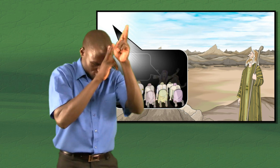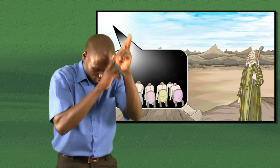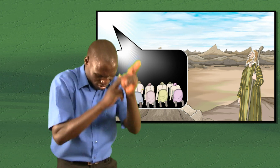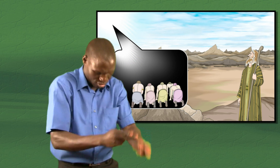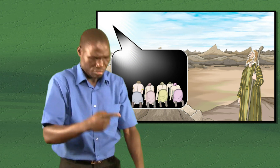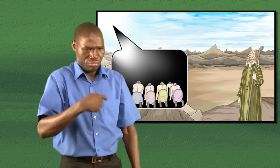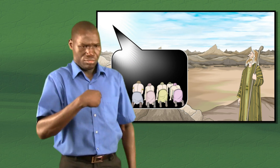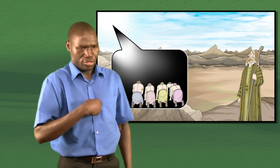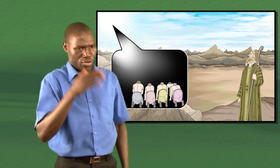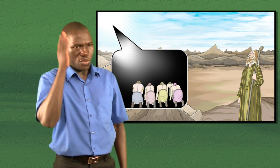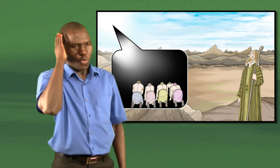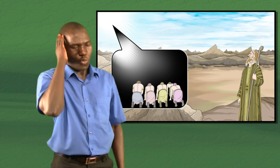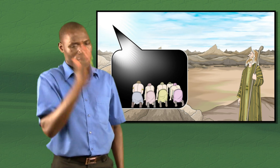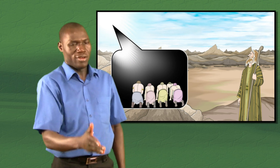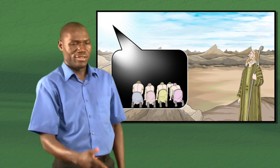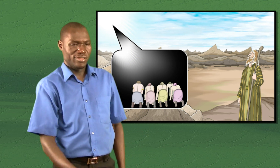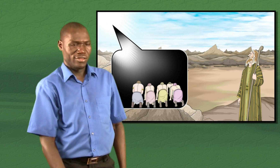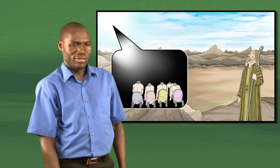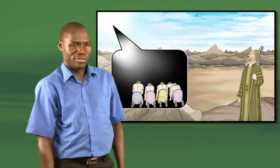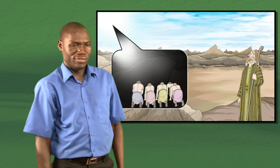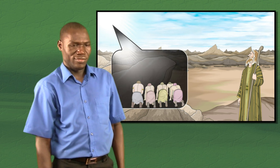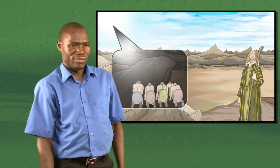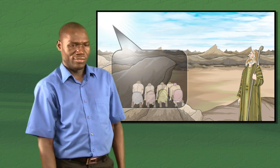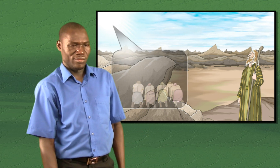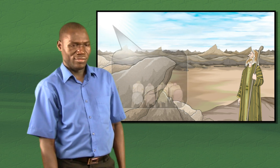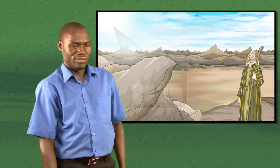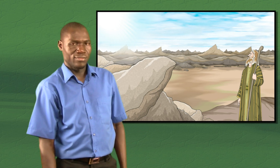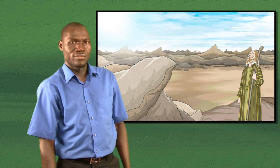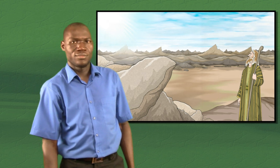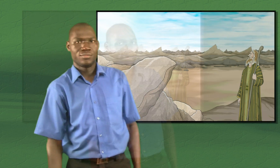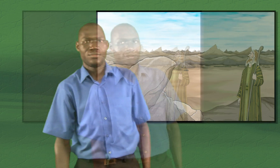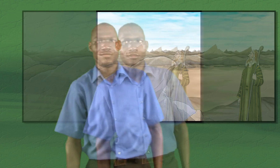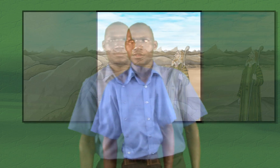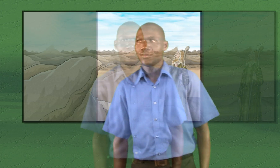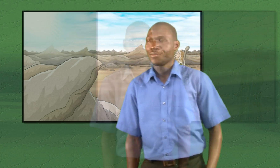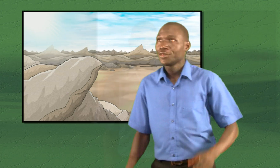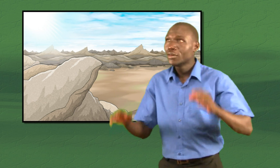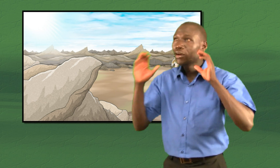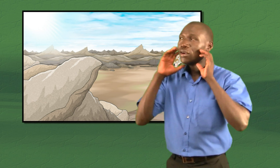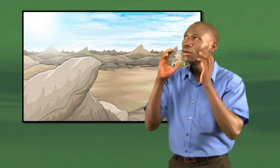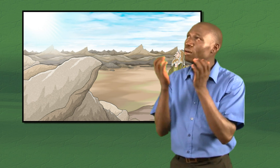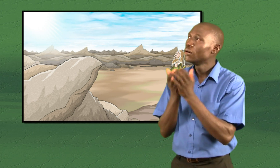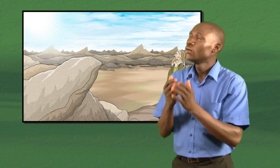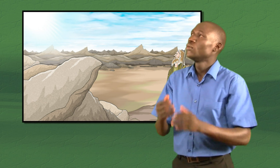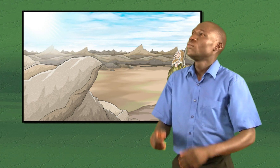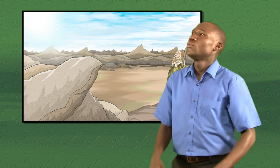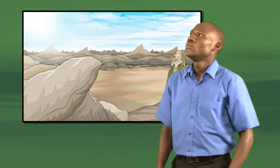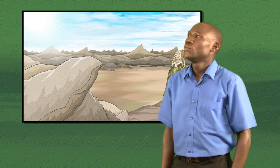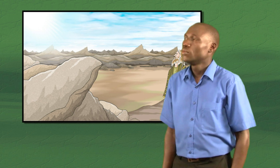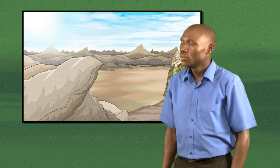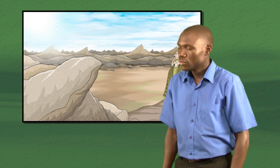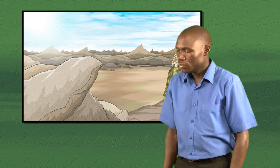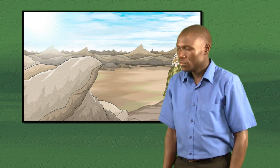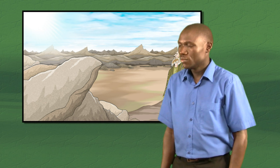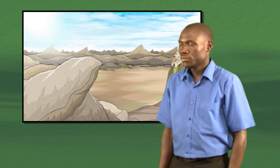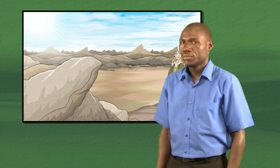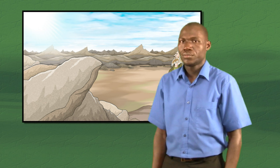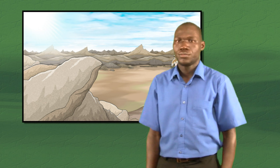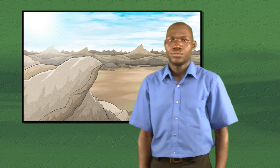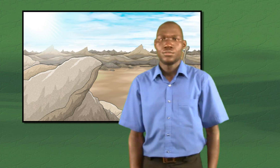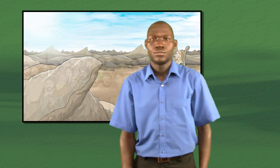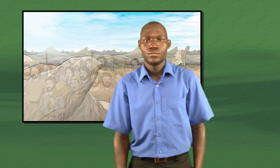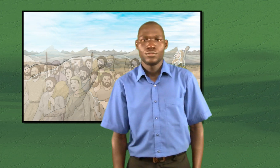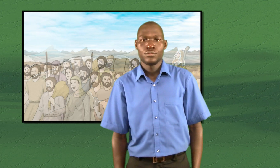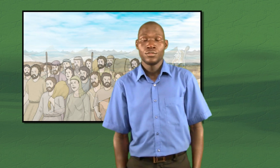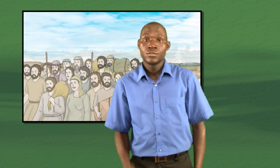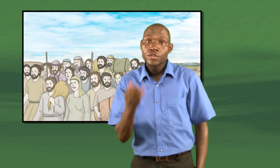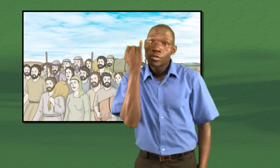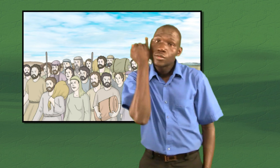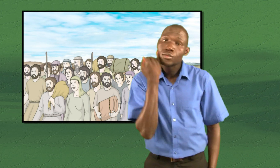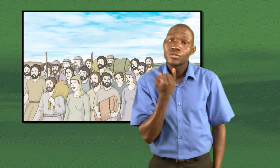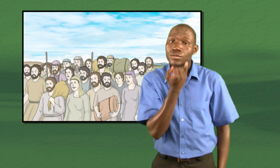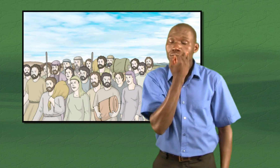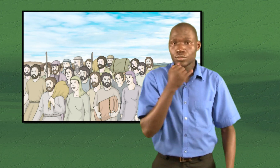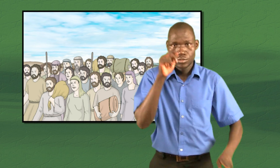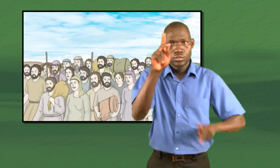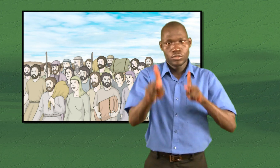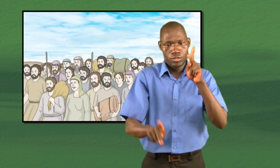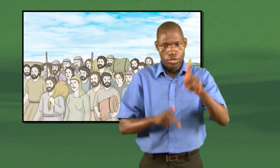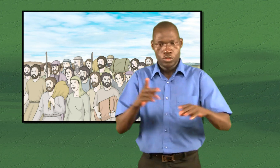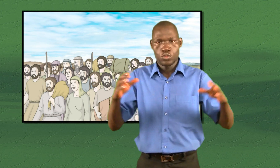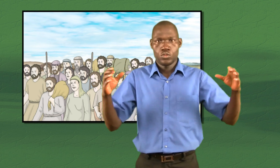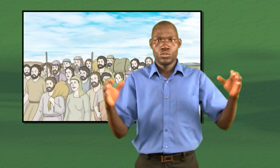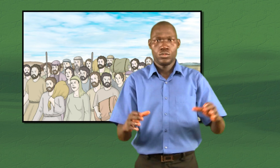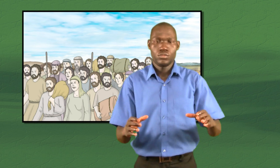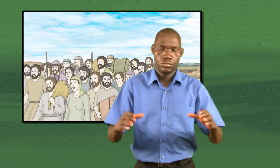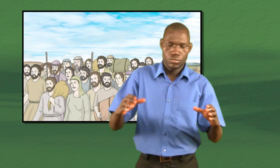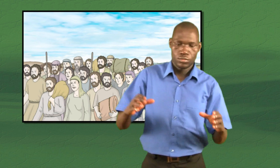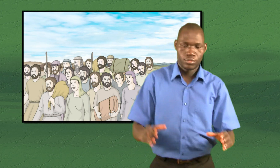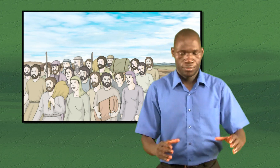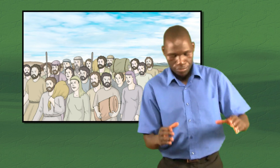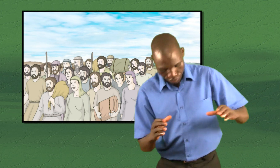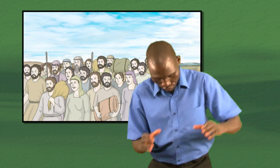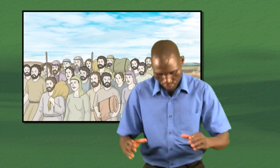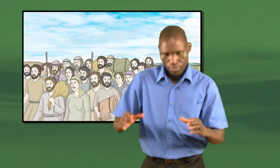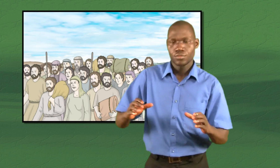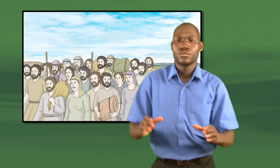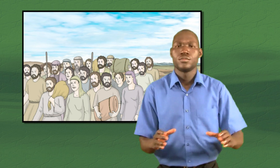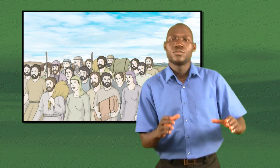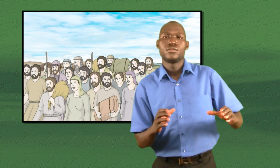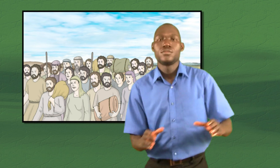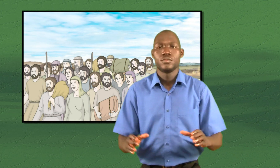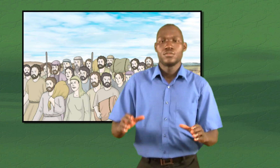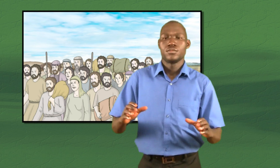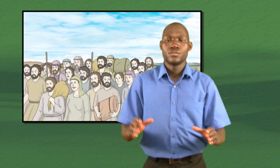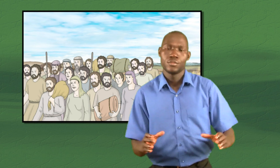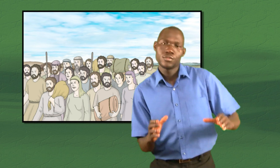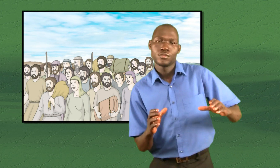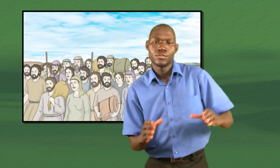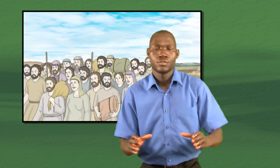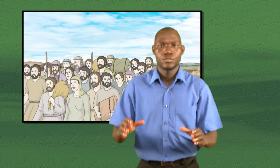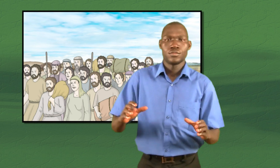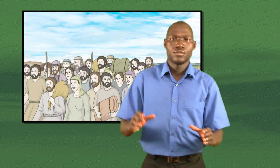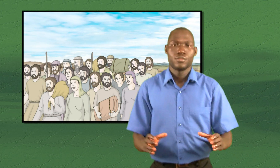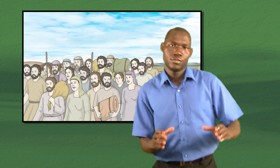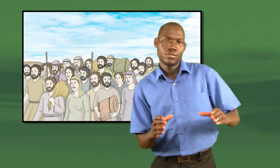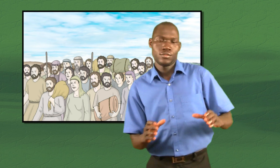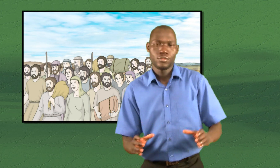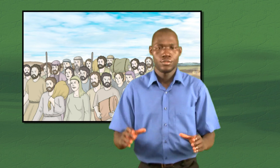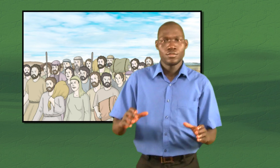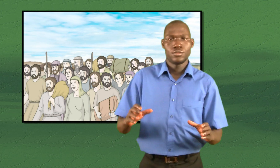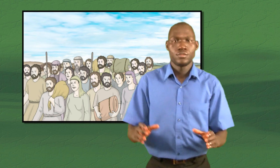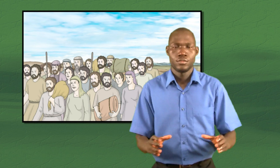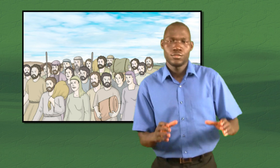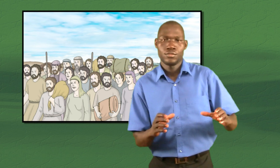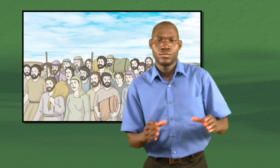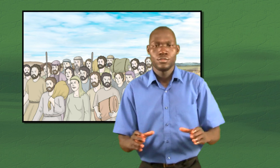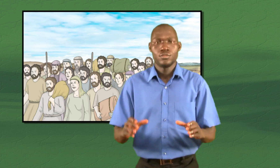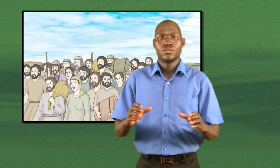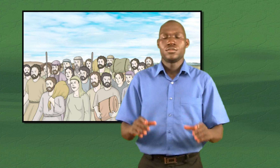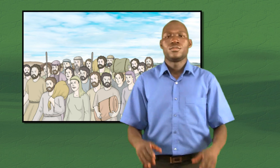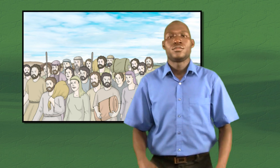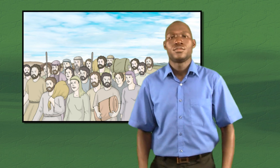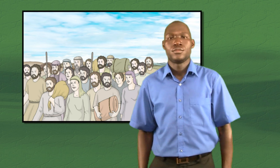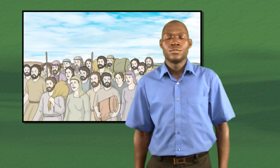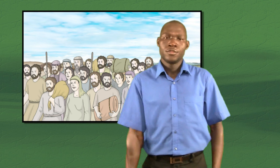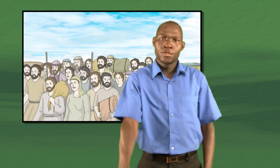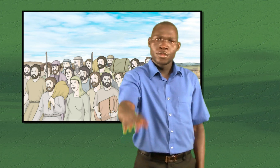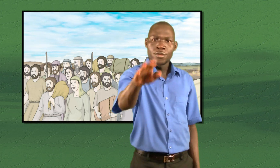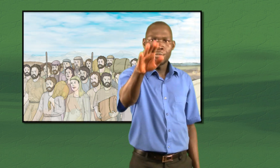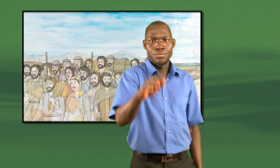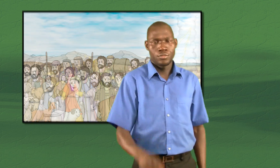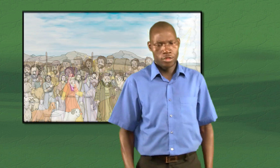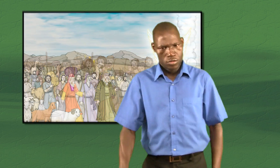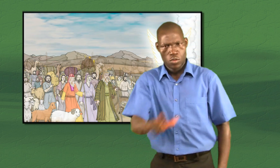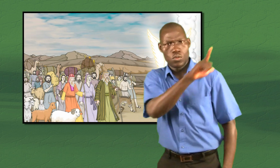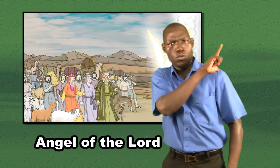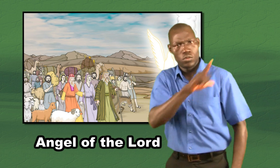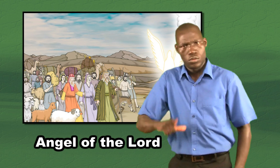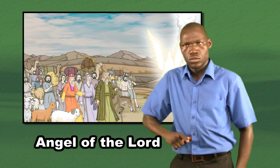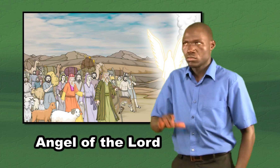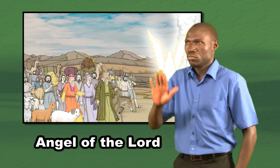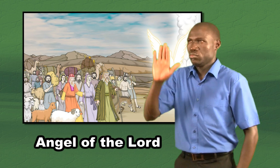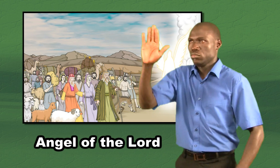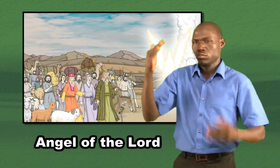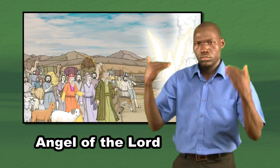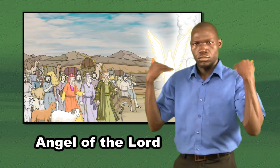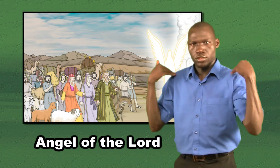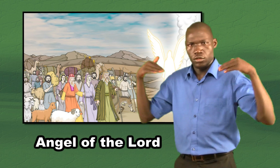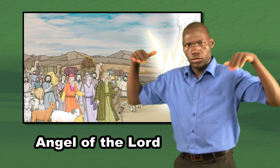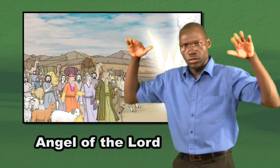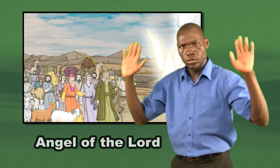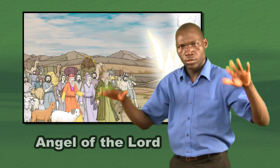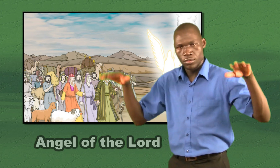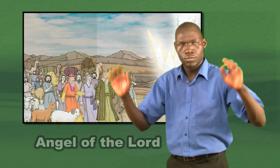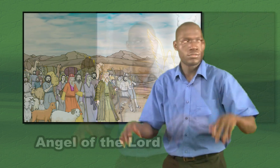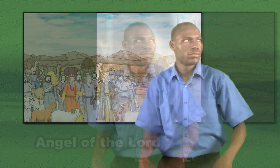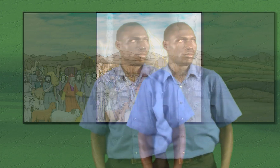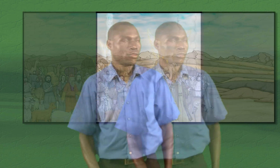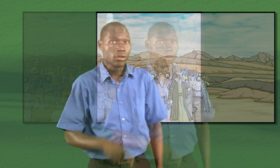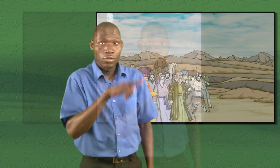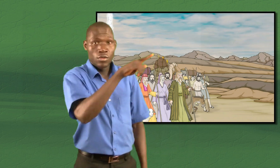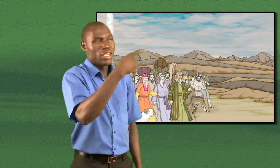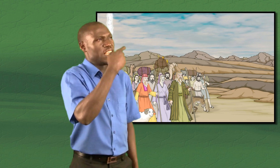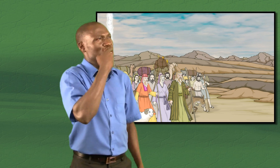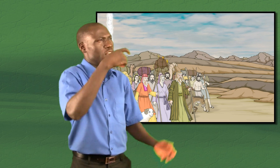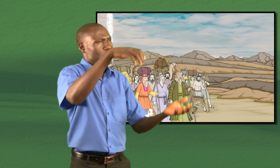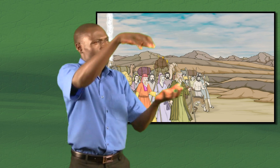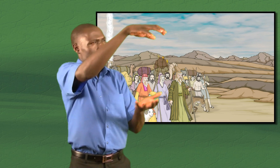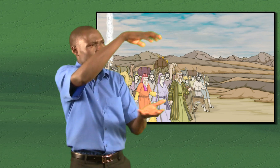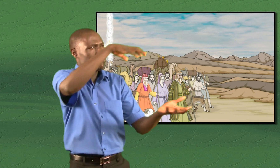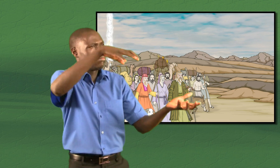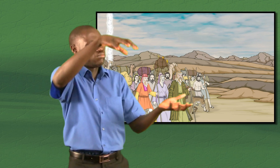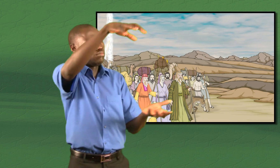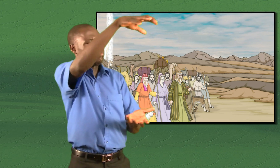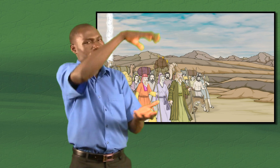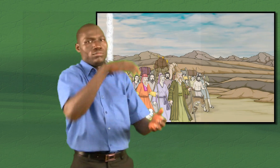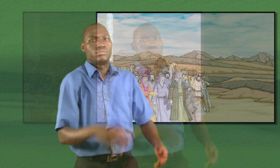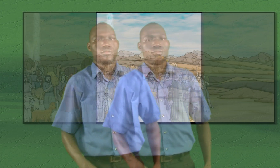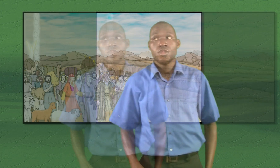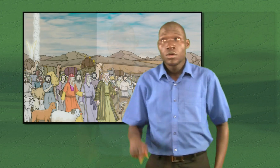The Egyptians will know that I am the LORD when I am honored through Pharaoh, his chariots, and his horsemen.”